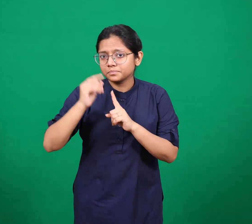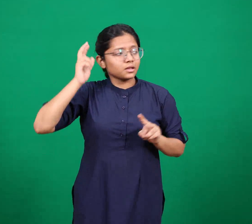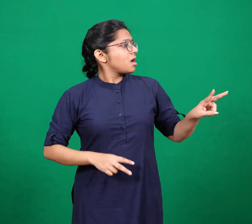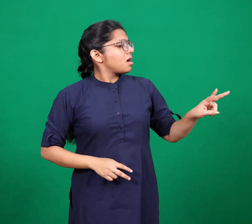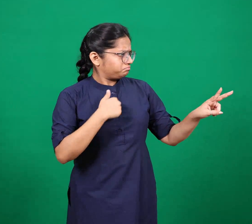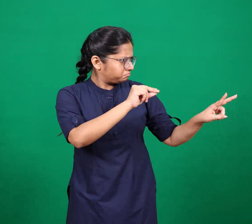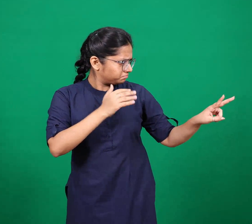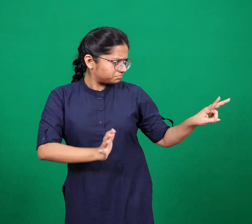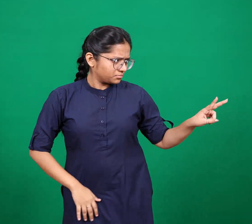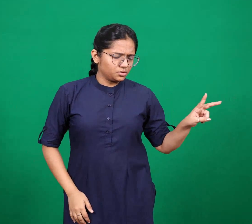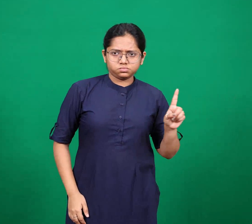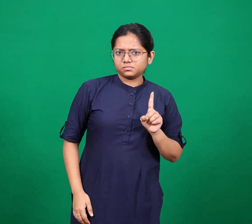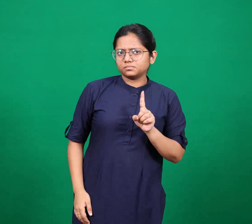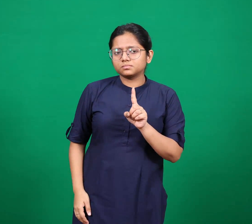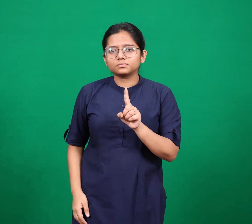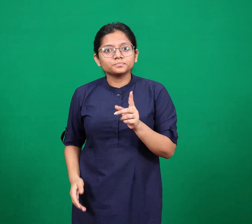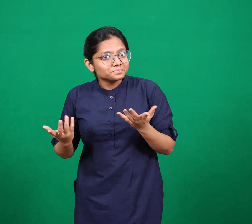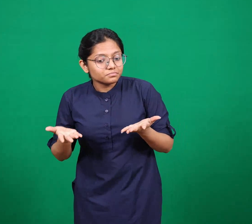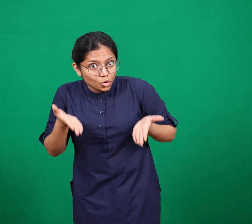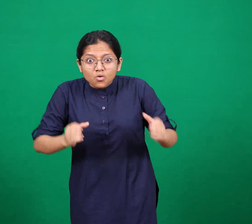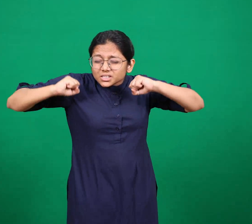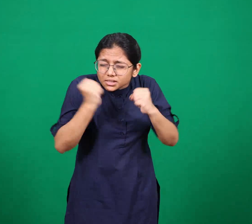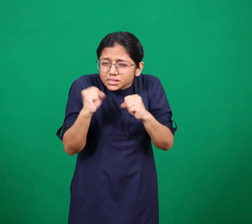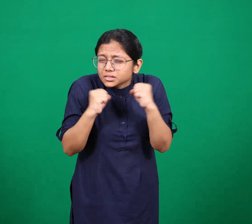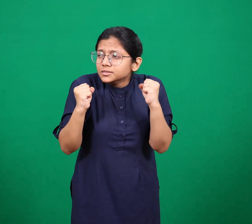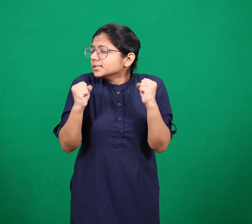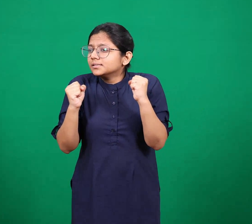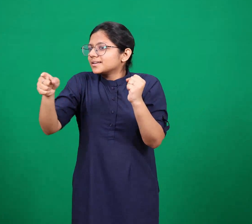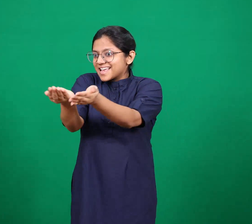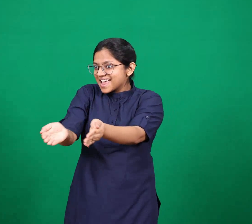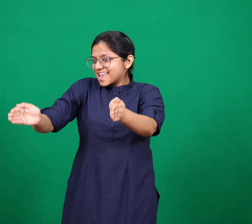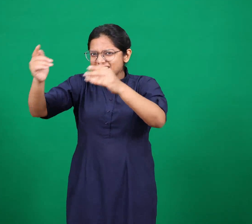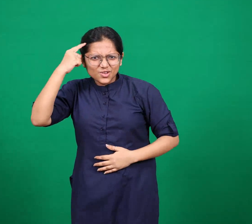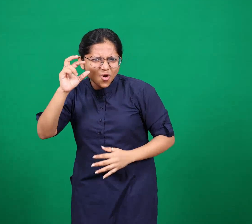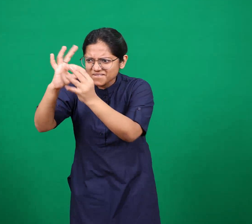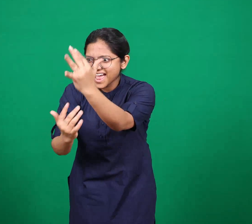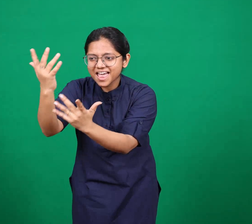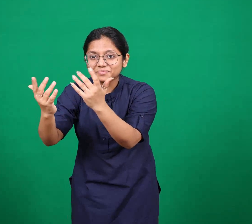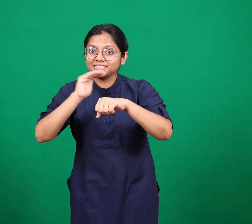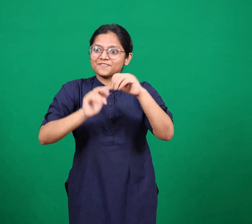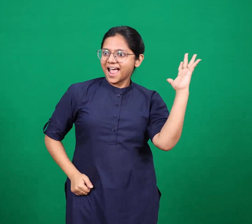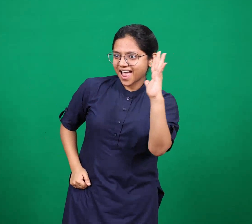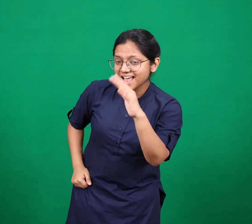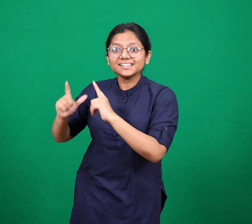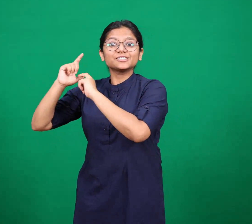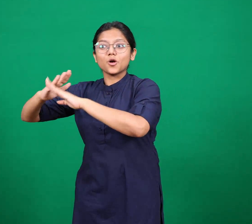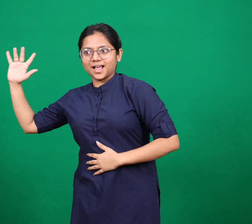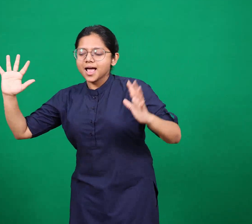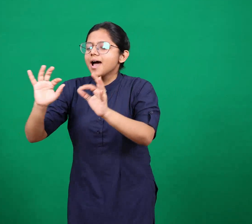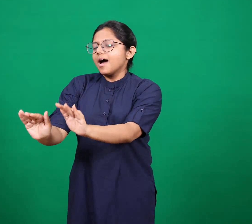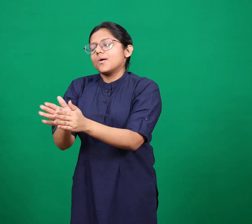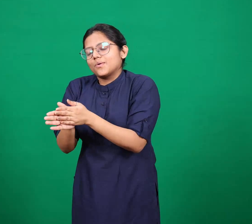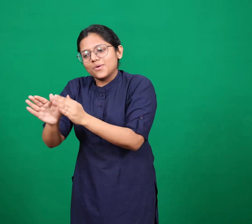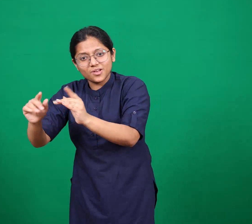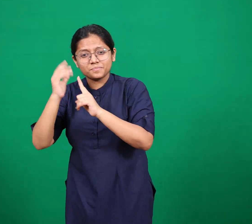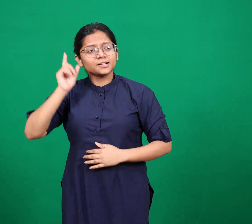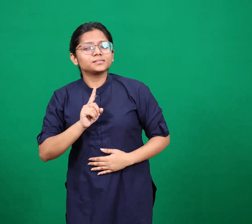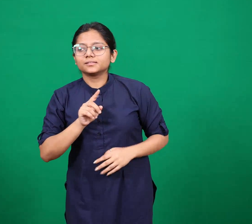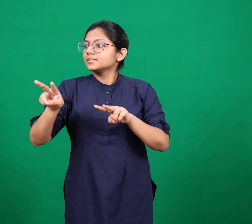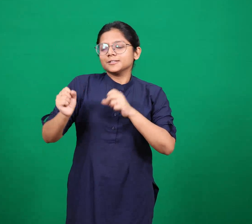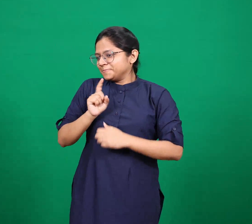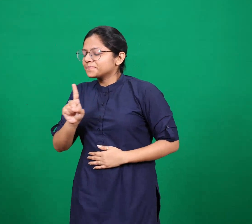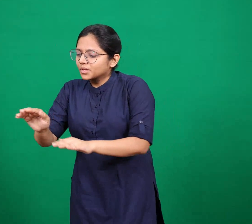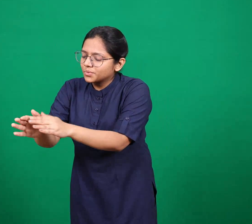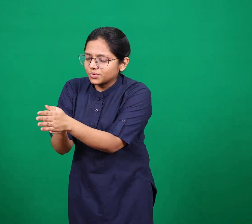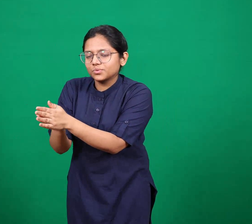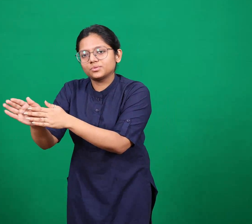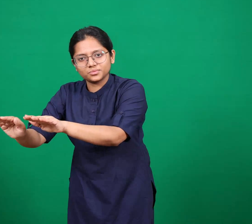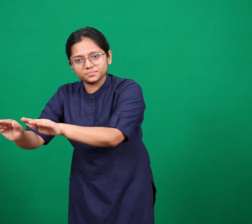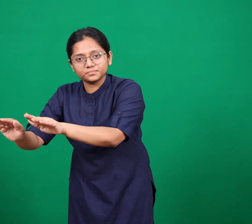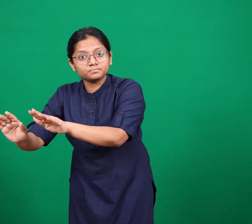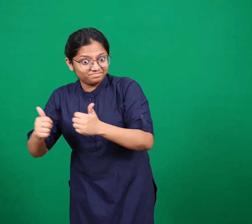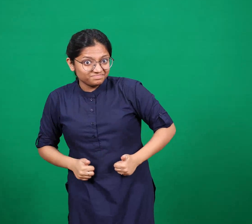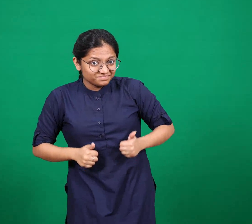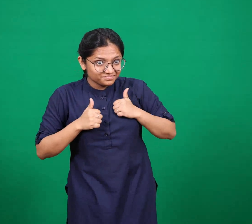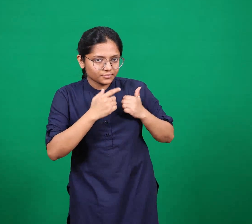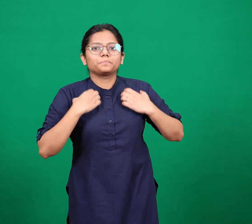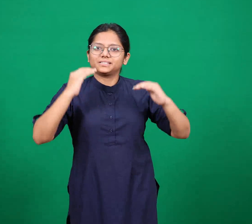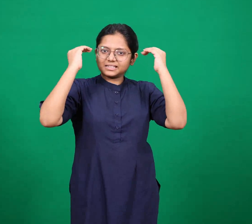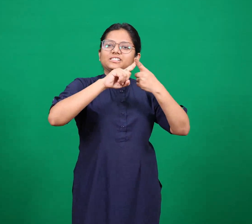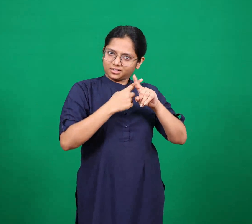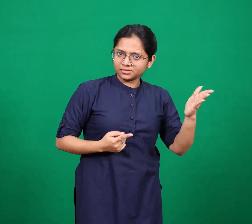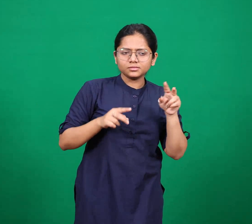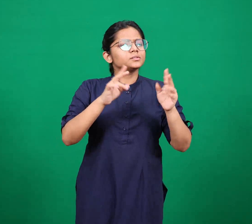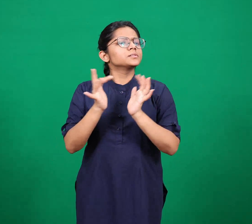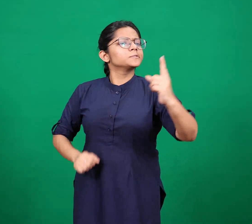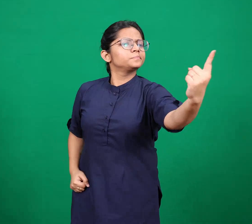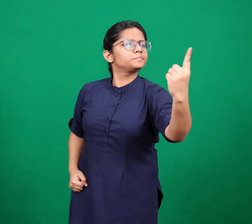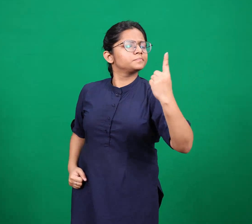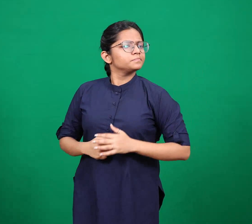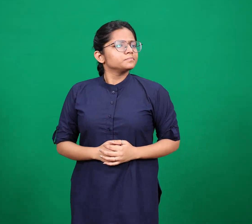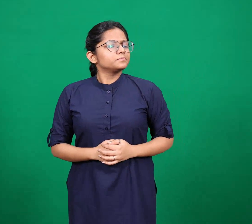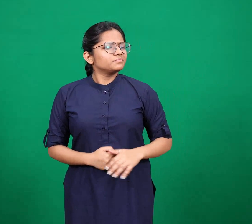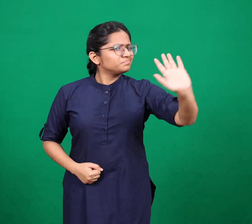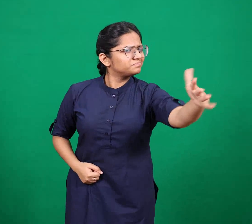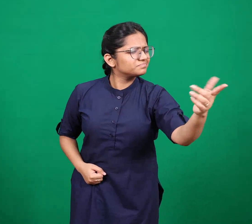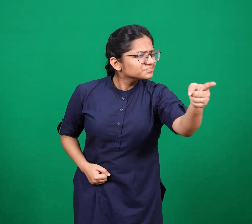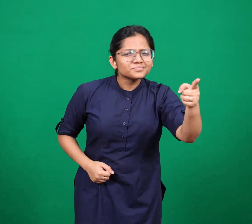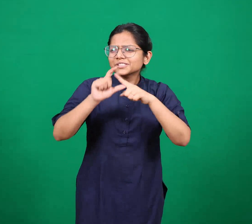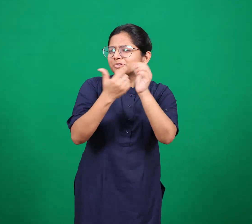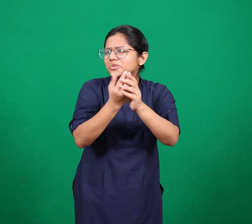Because it was cold, the servants and officers were standing around a charcoal fire they had made to keep warm. And Peter was also standing with them, warming himself.